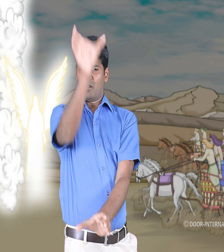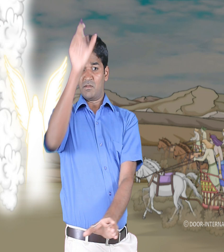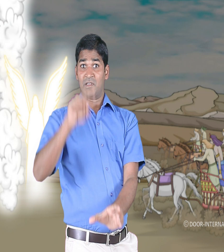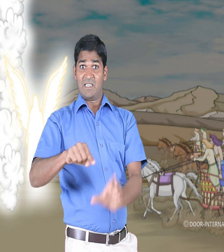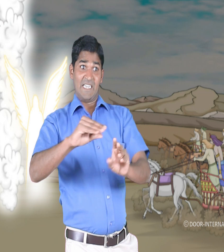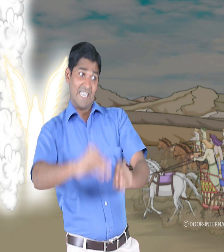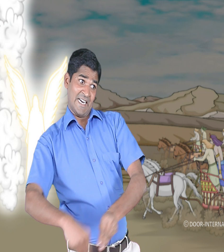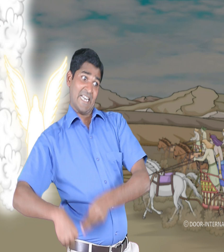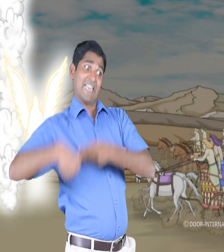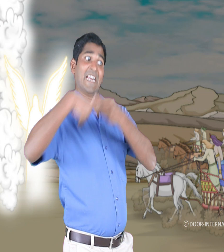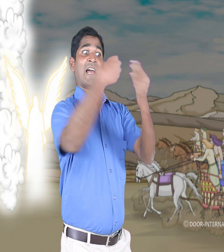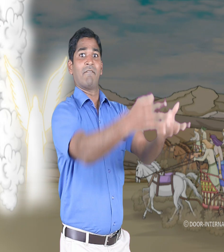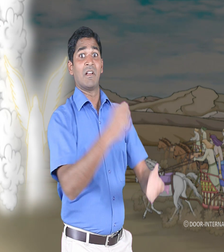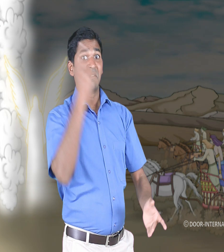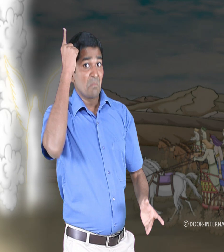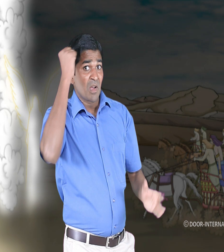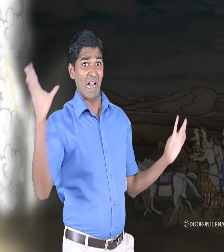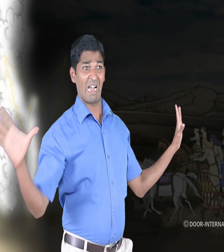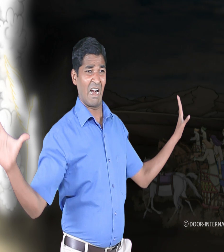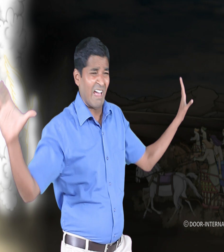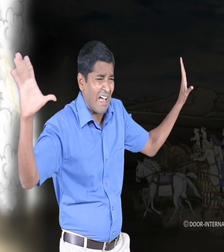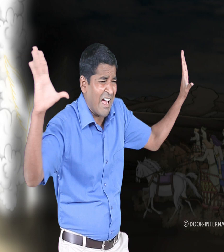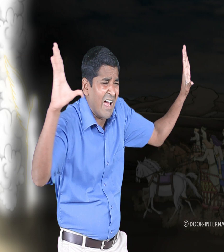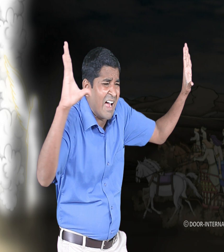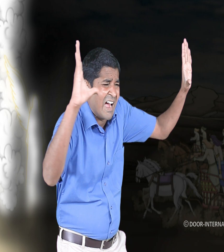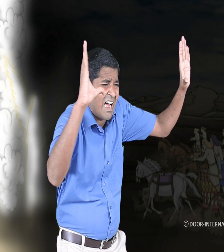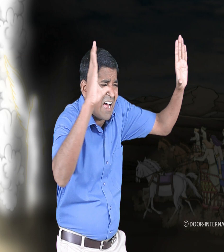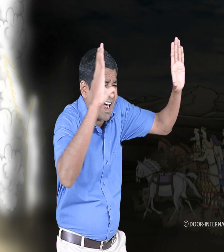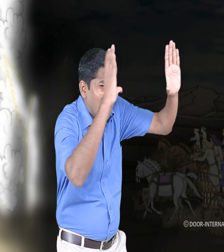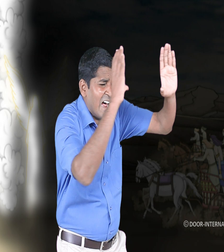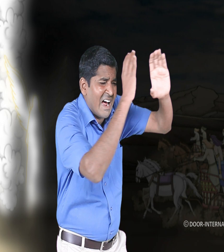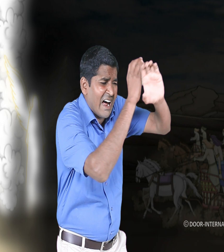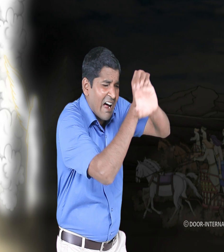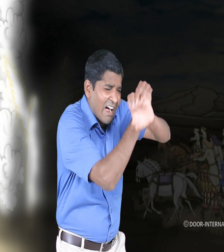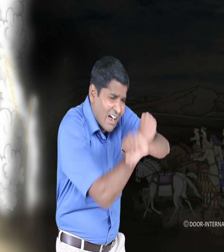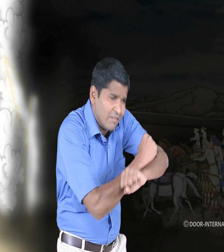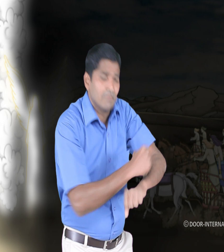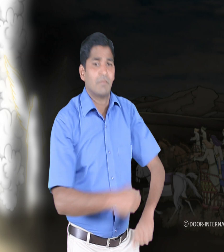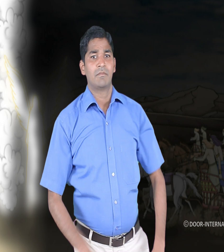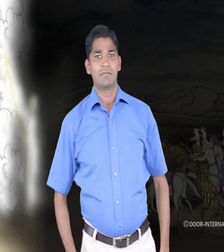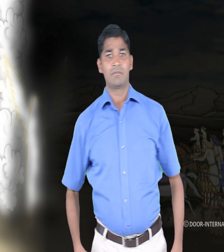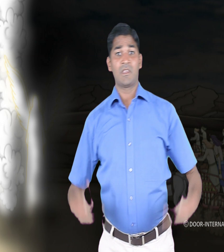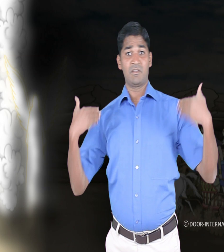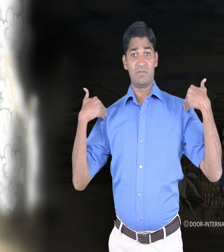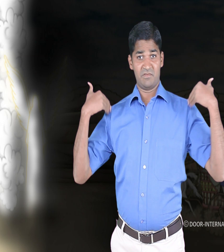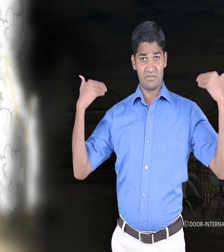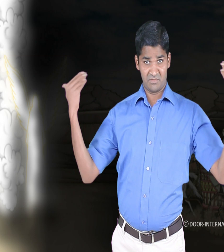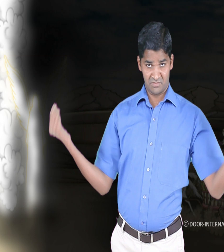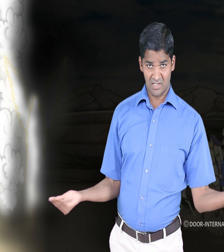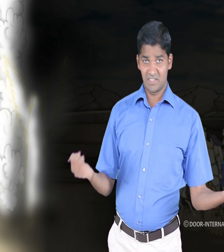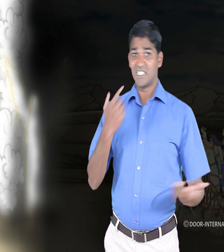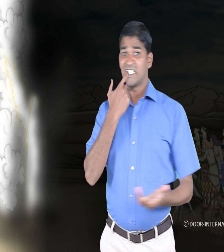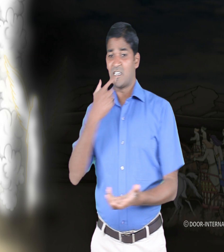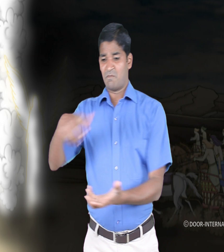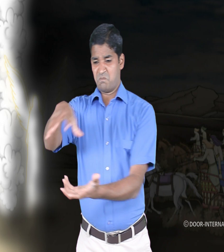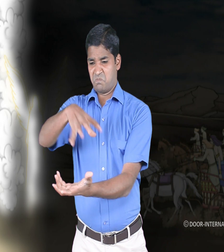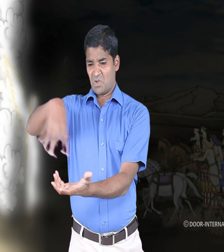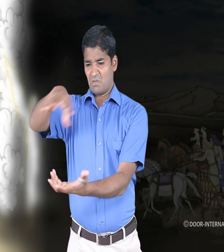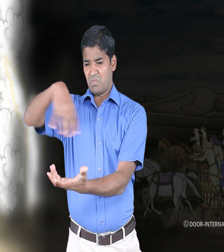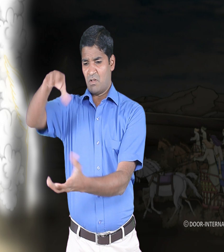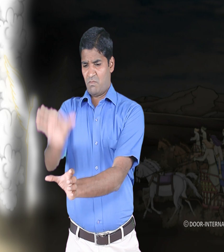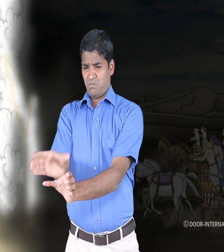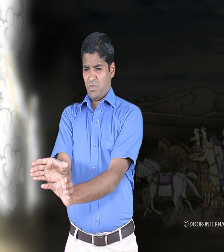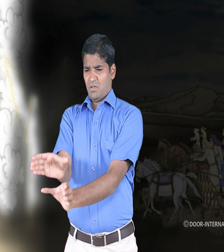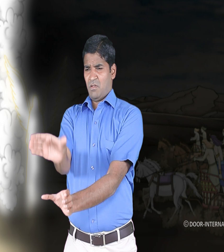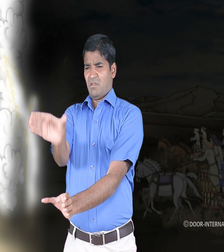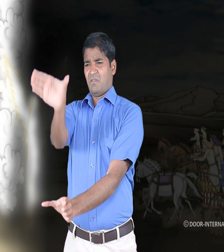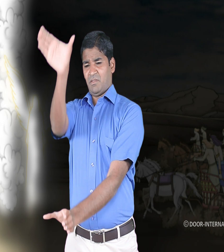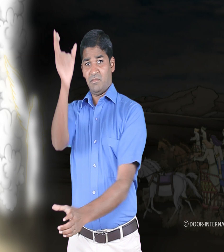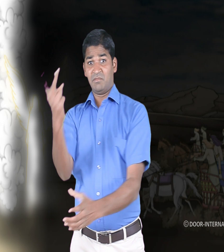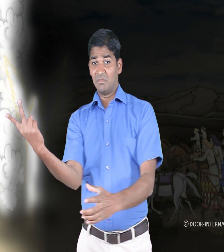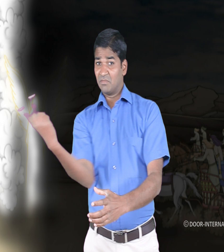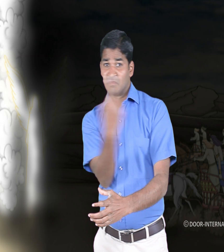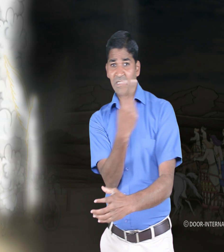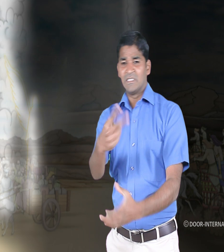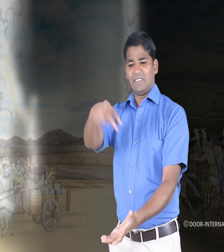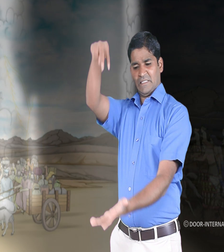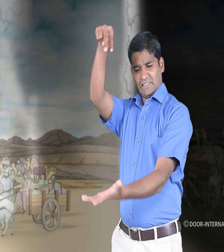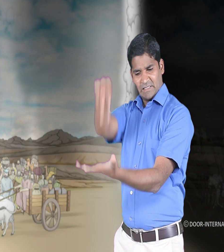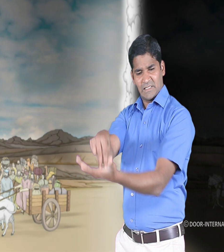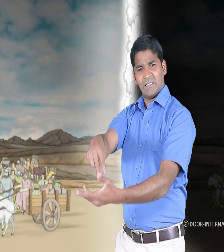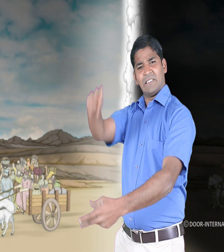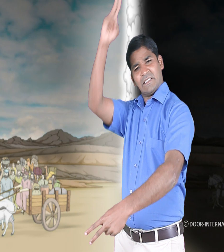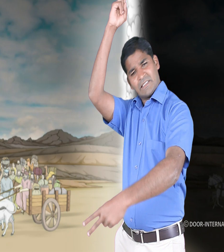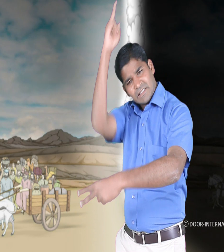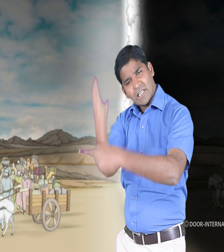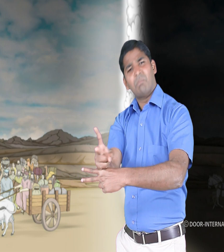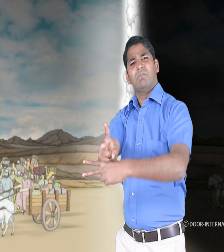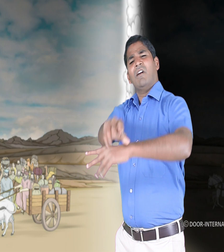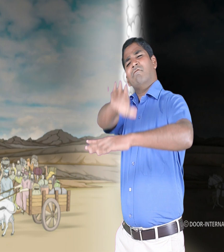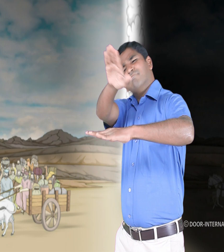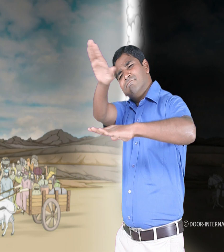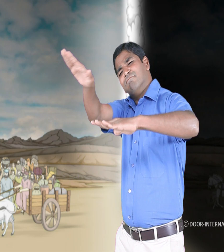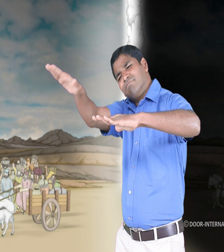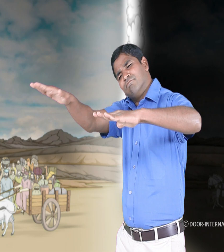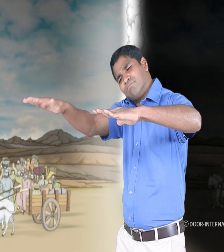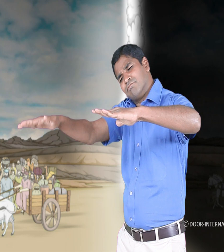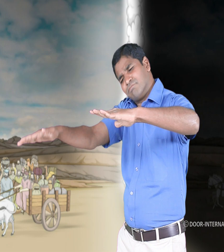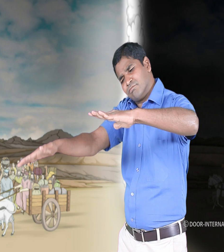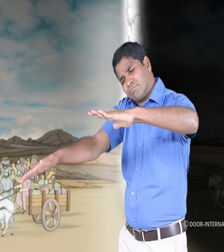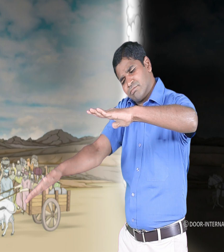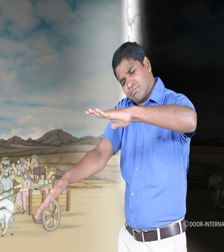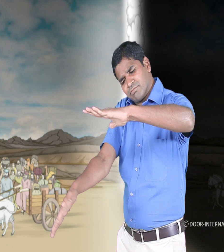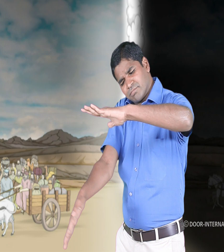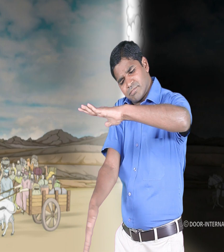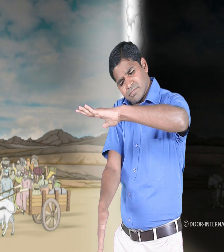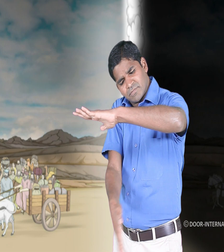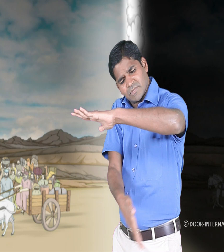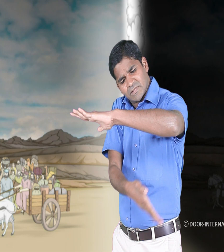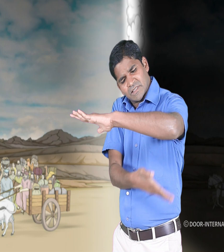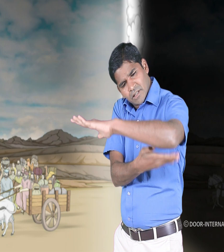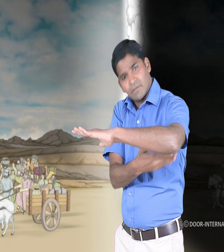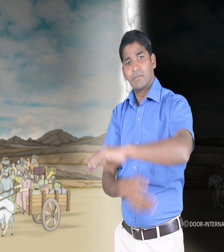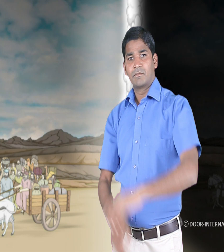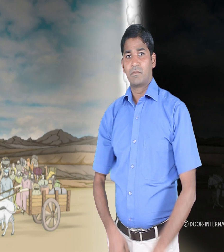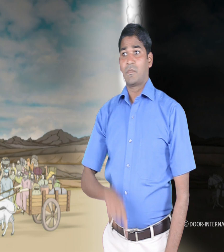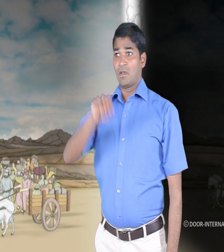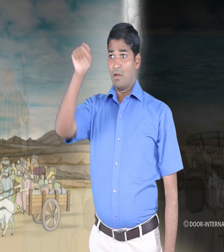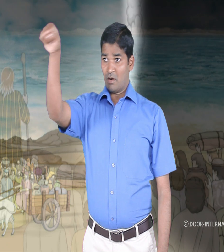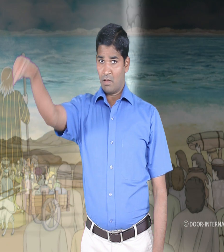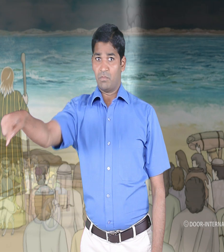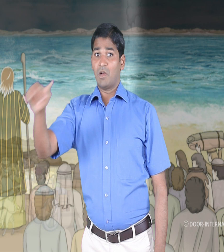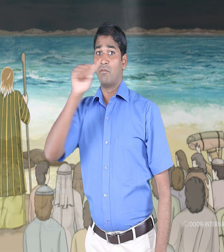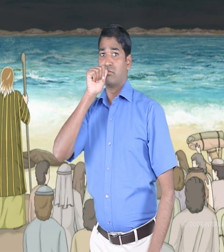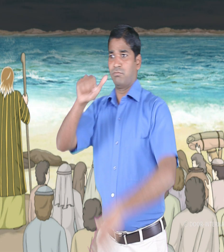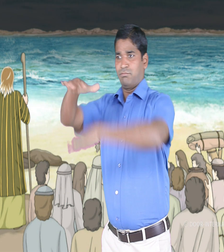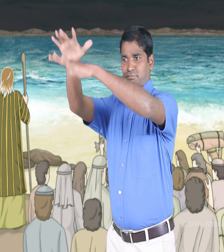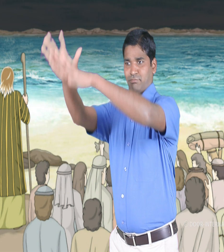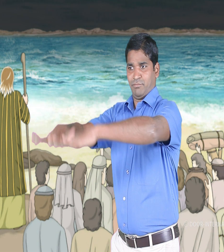The cloud was there in the darkness, but it lit up the night. So all night long neither camp went near the other.